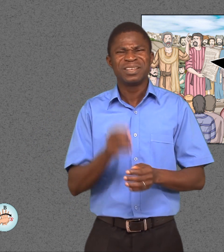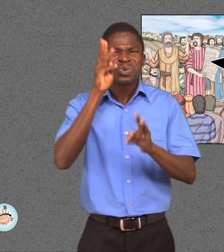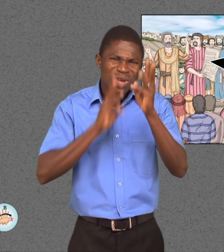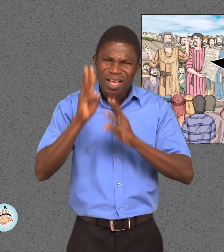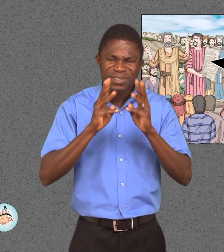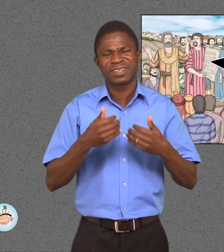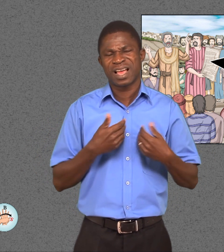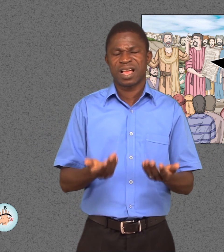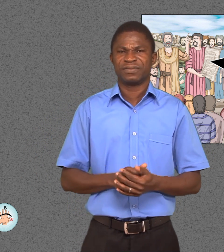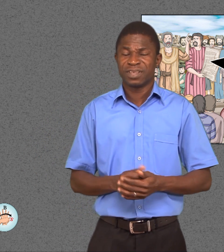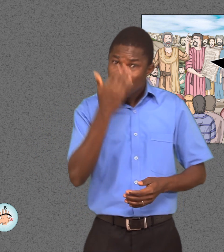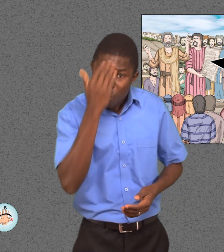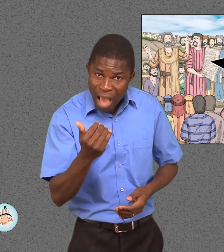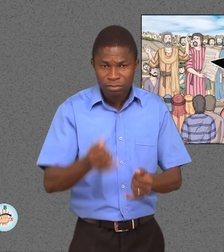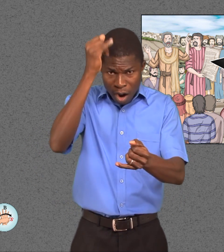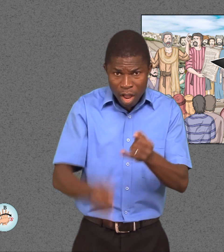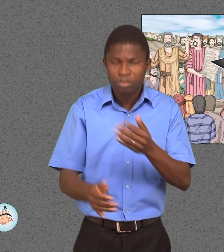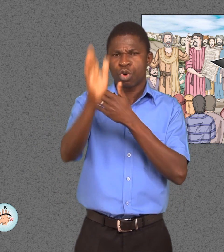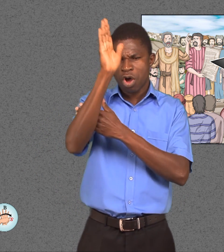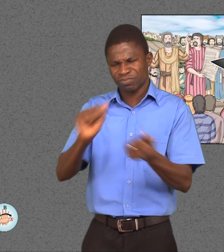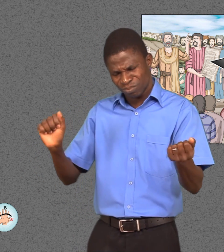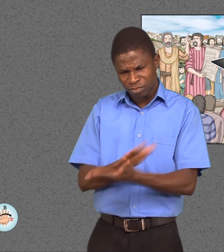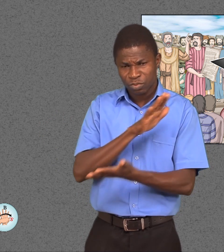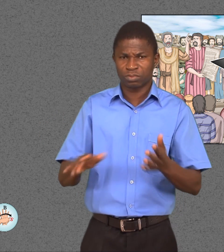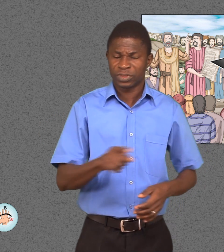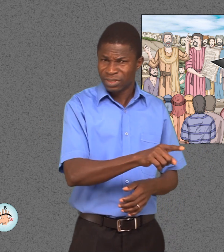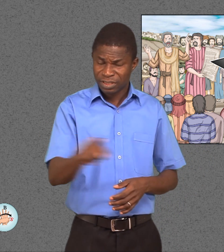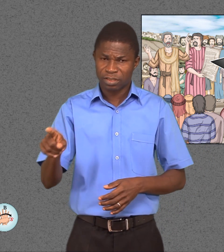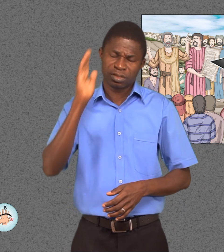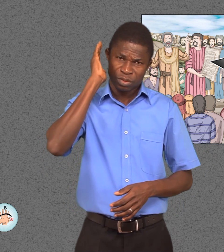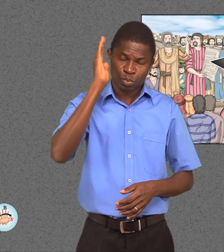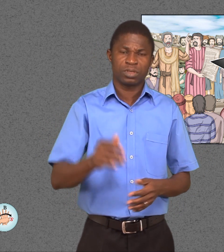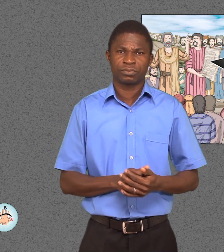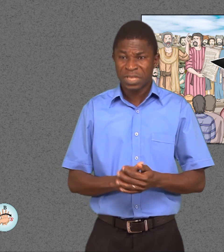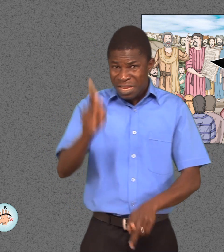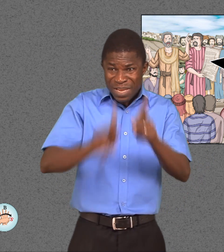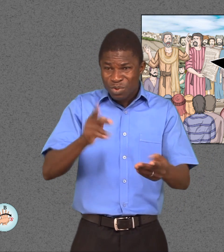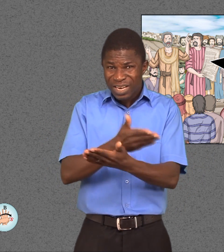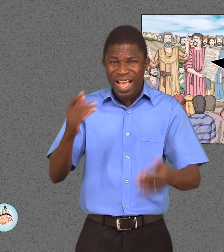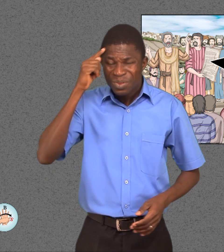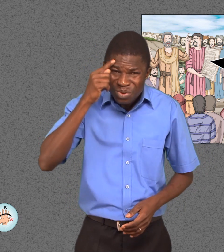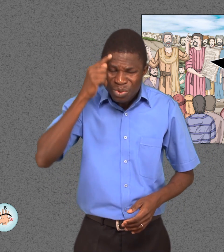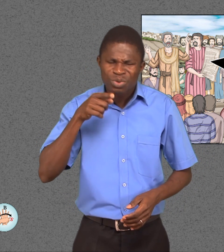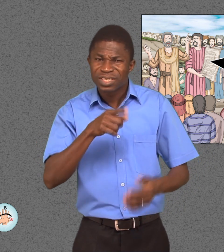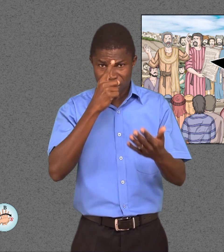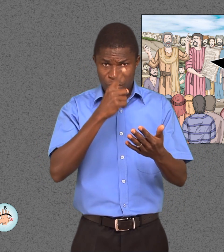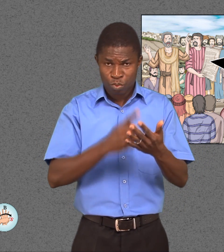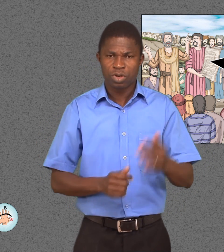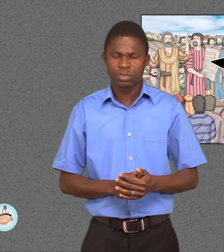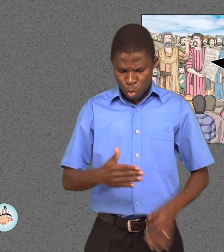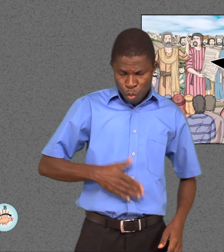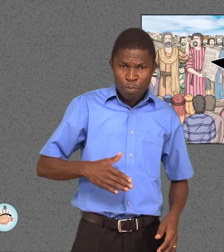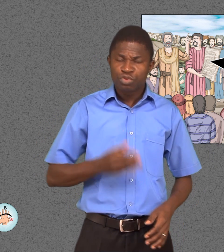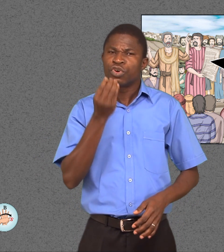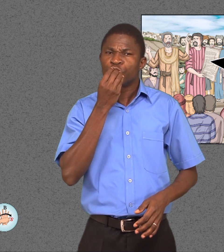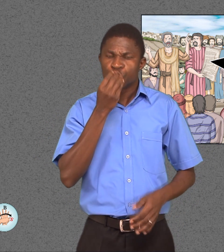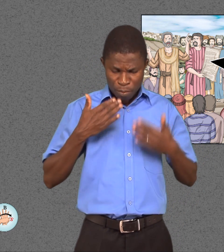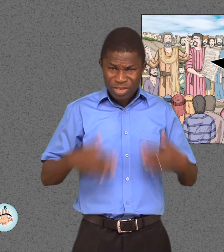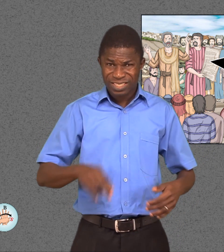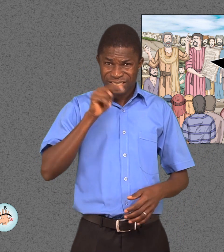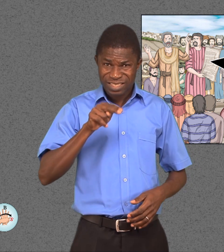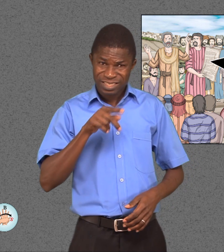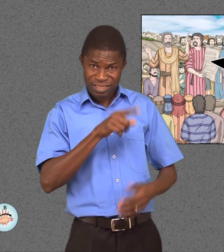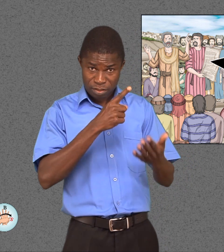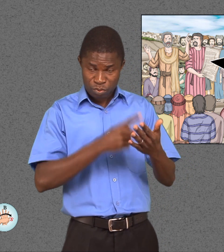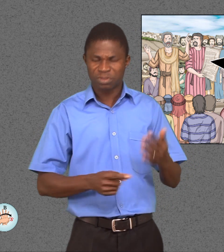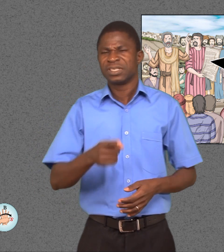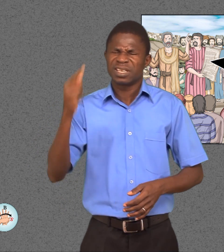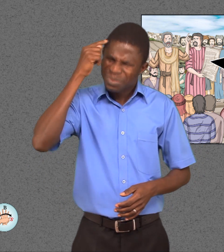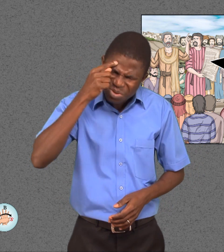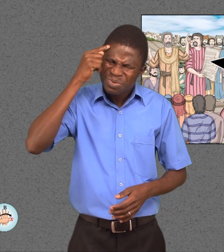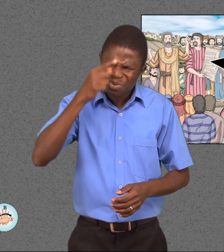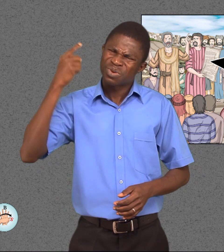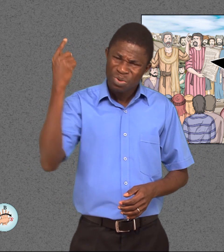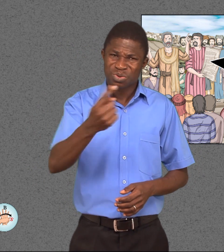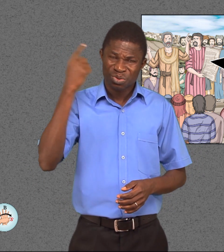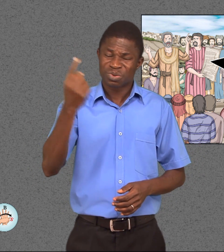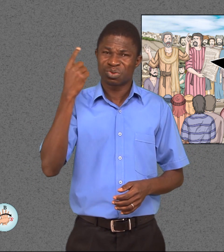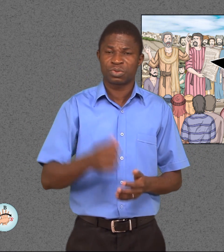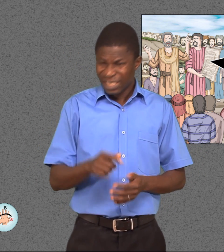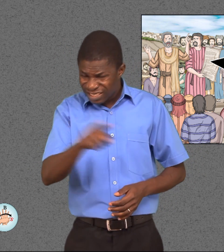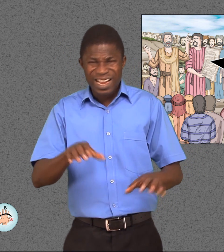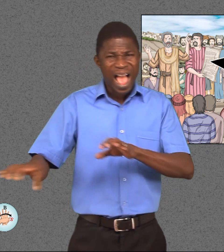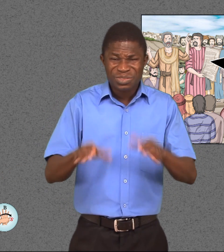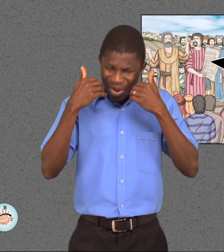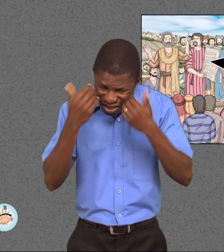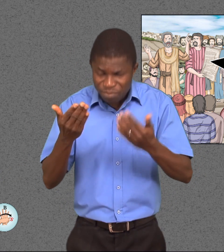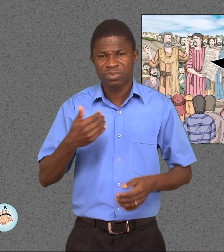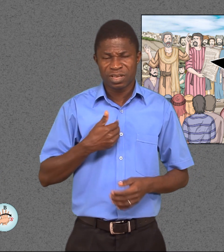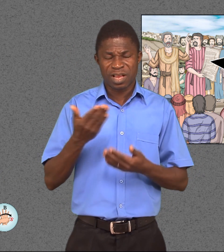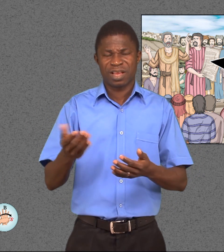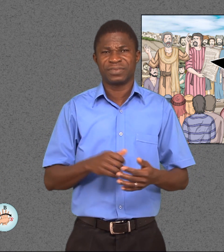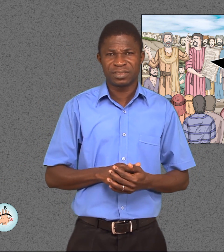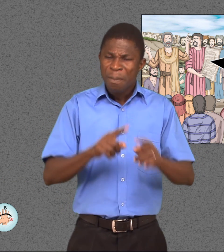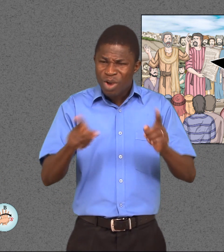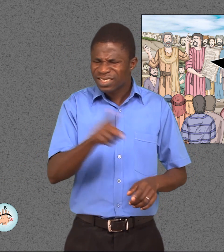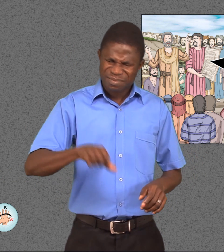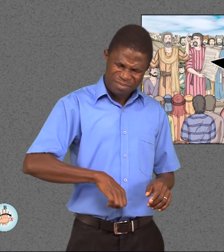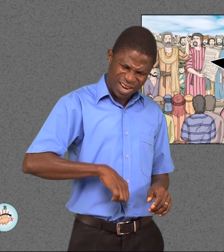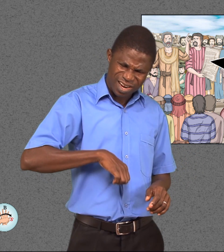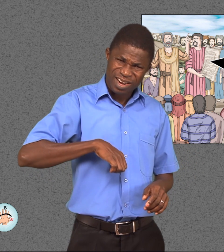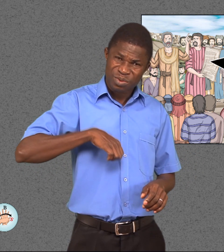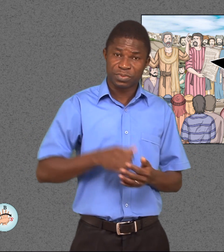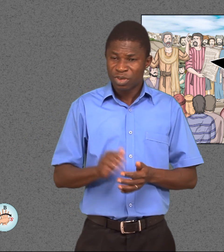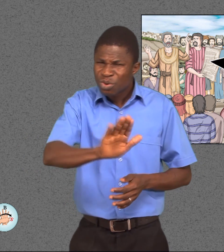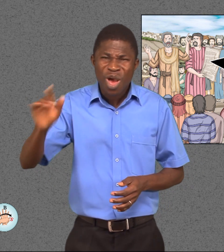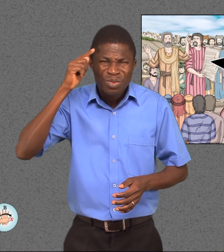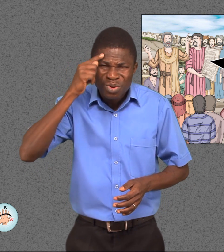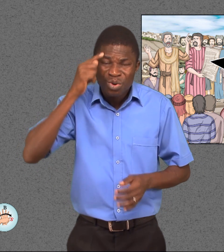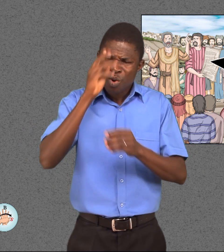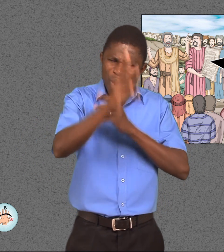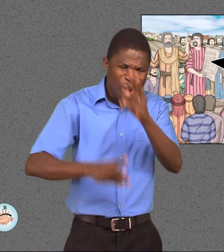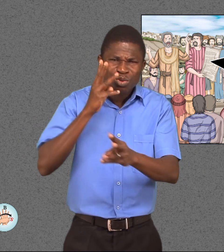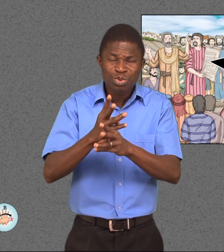Their end is destruction, their god is their belly, and their glory is in their shame.